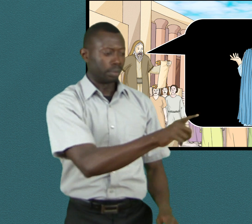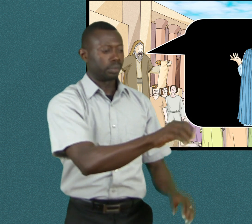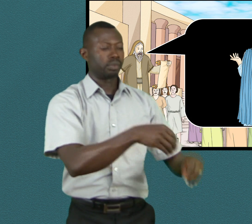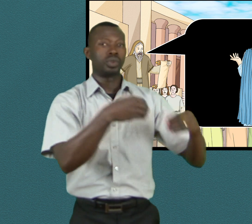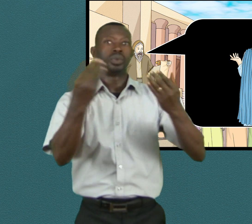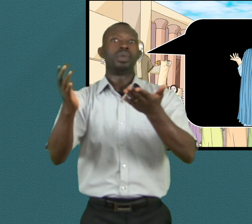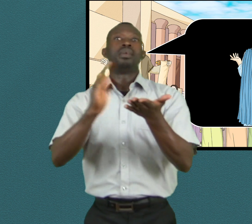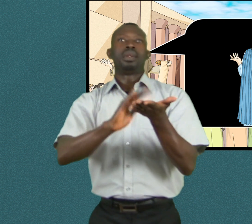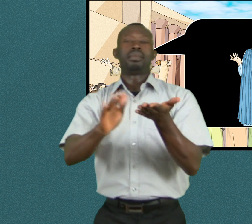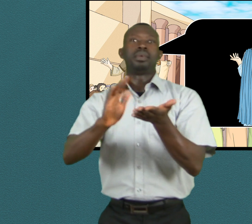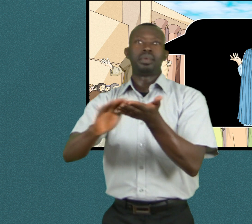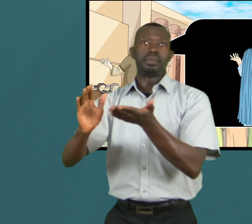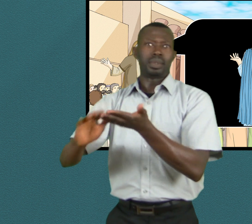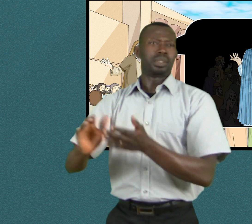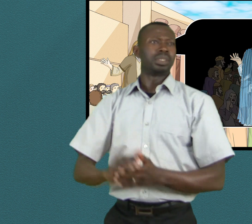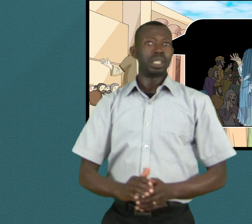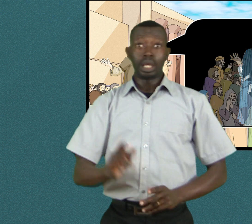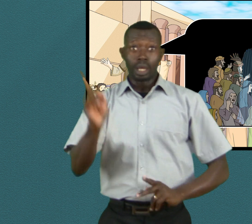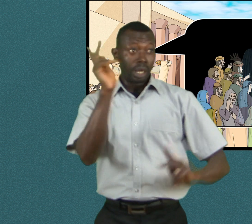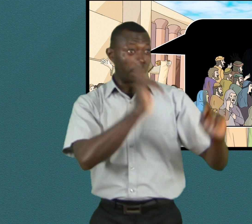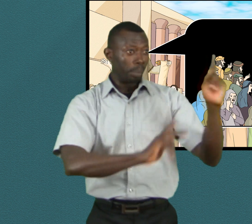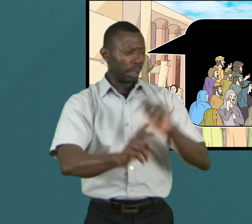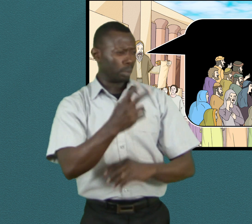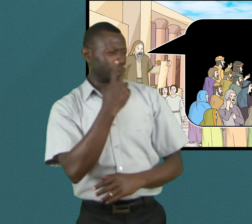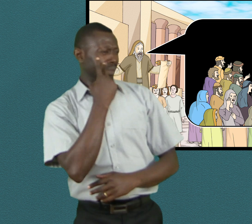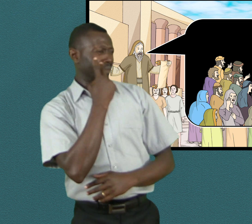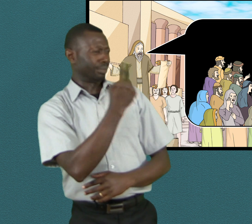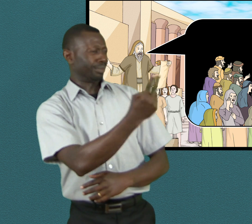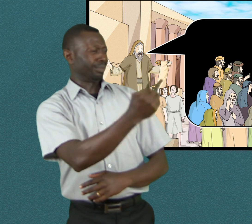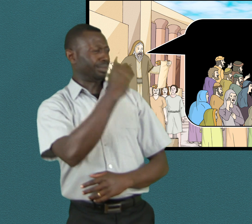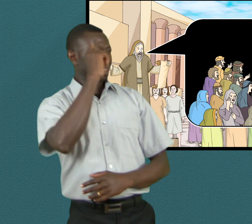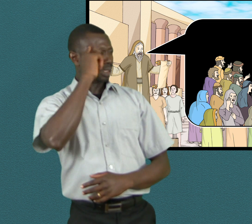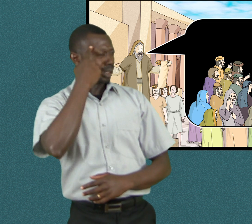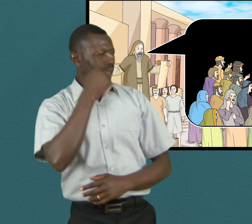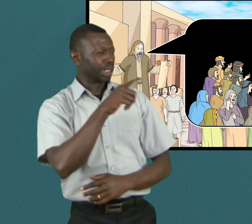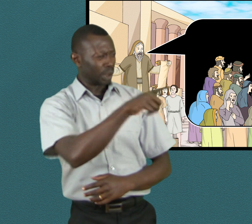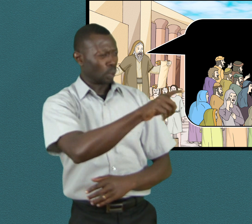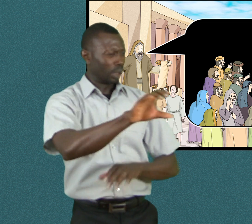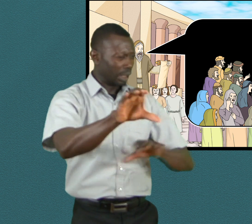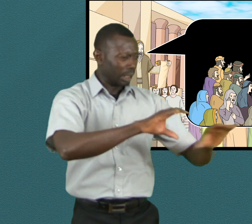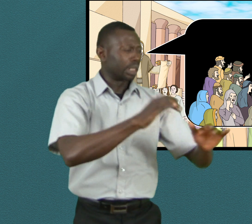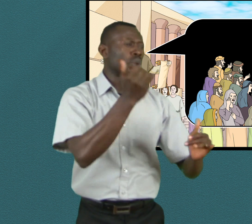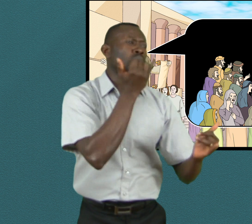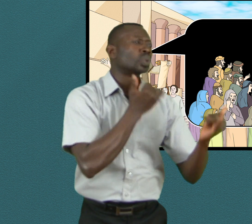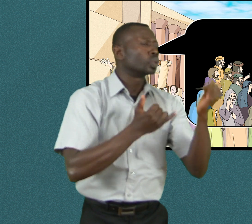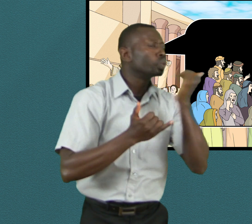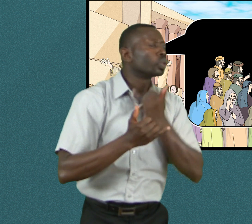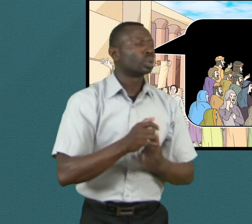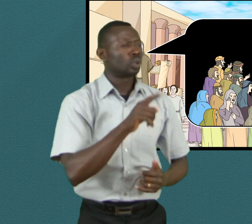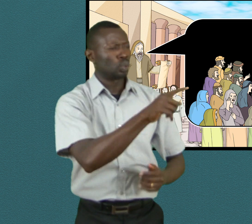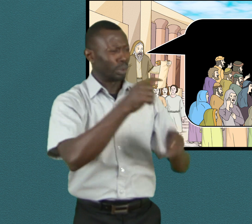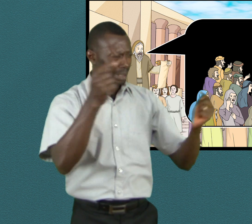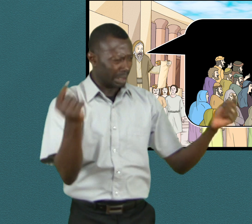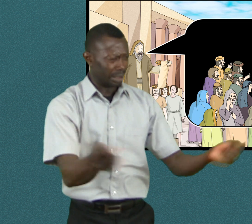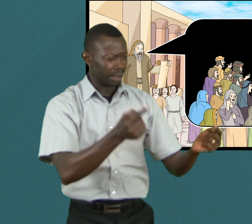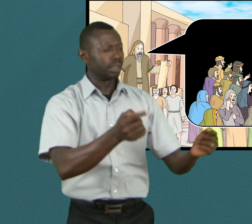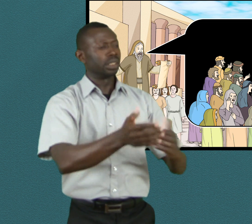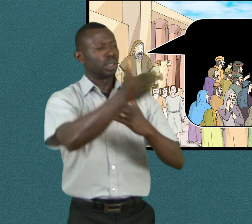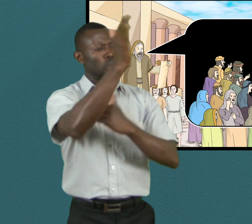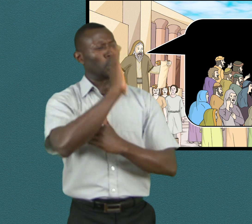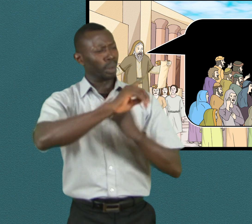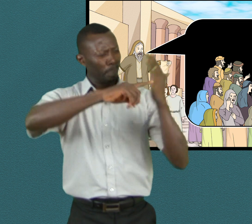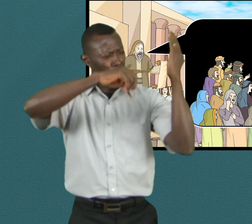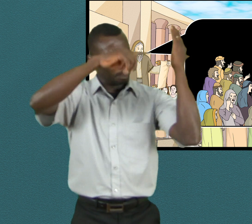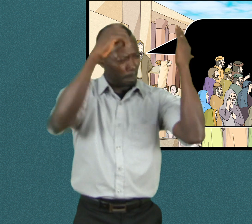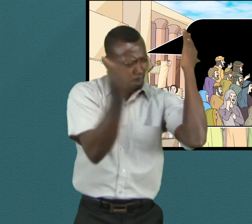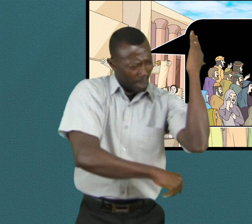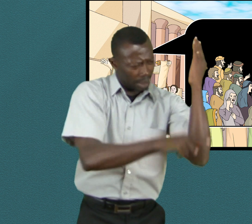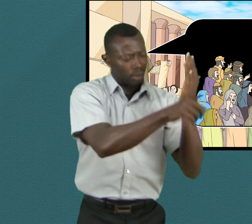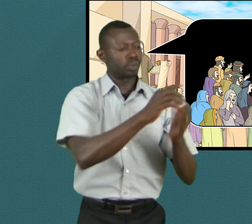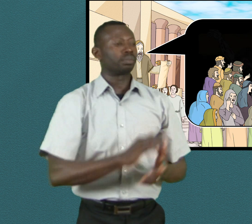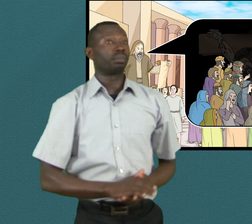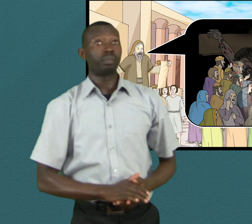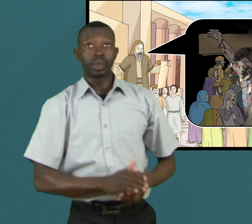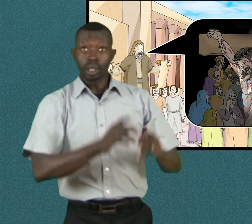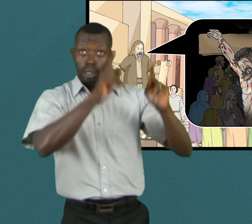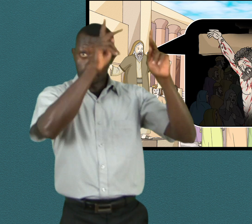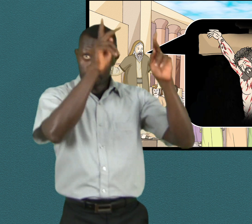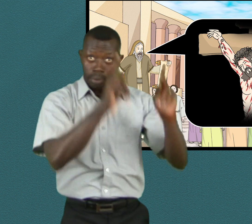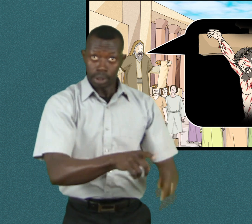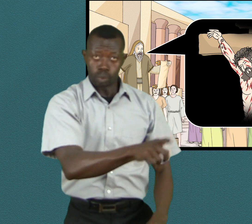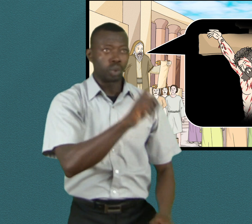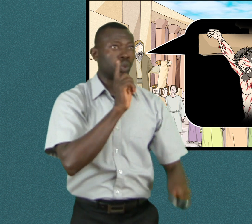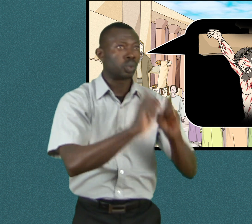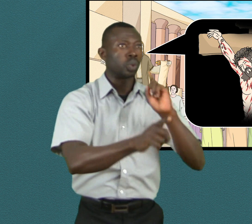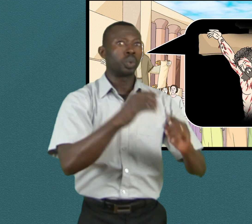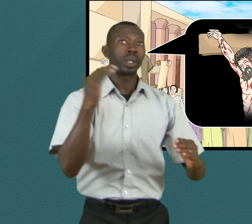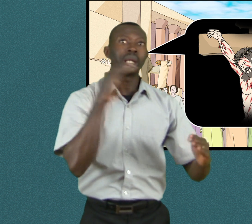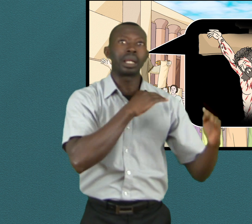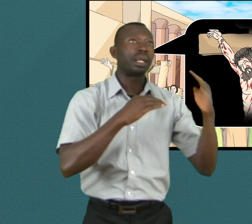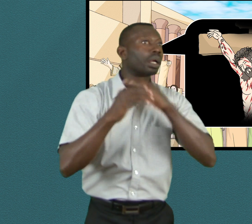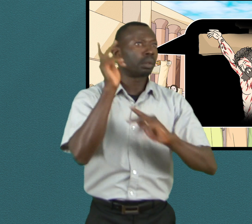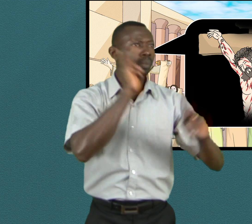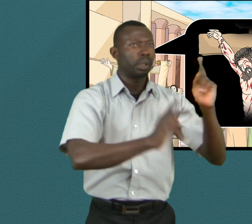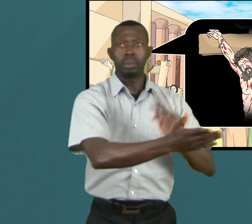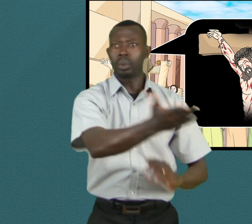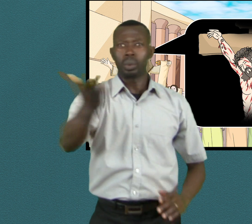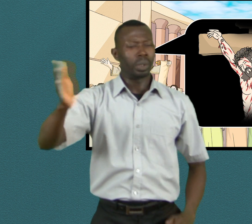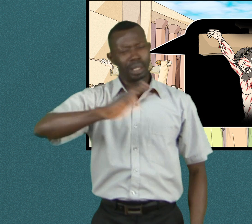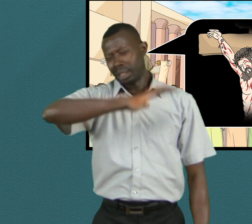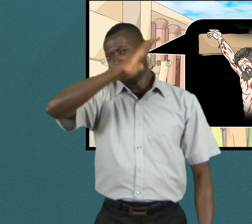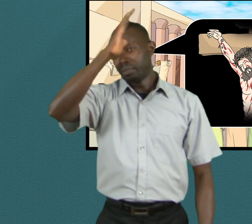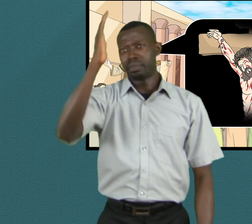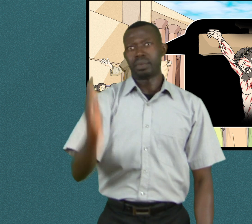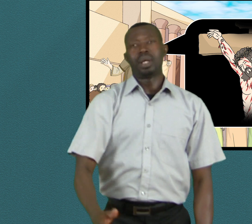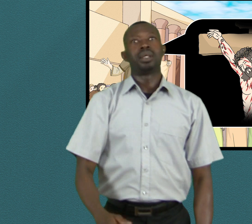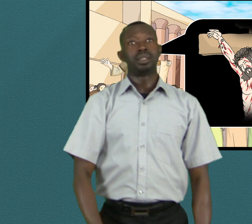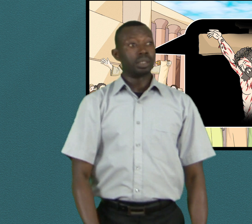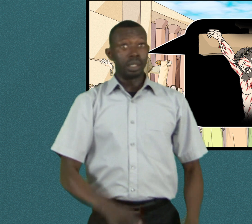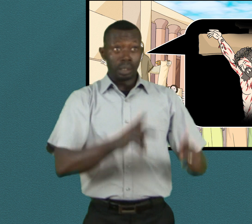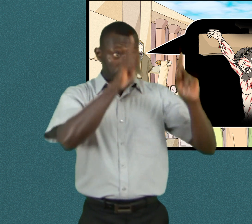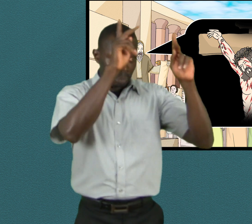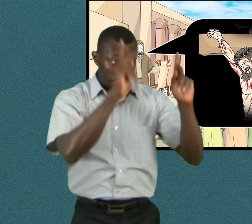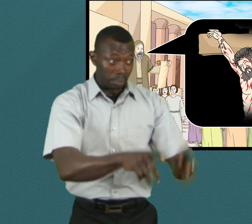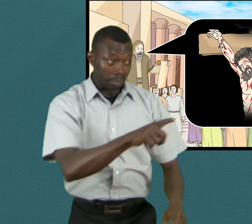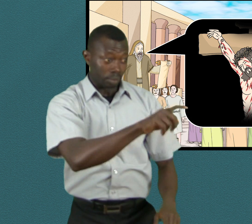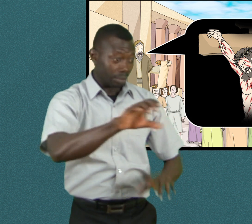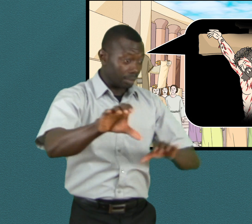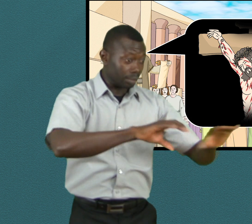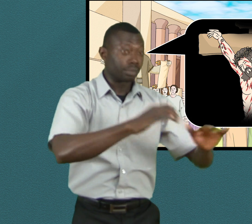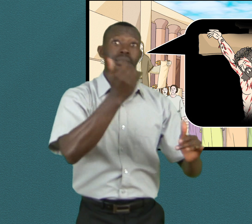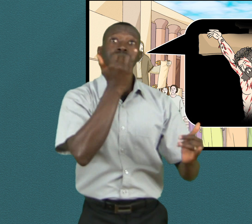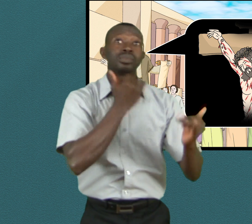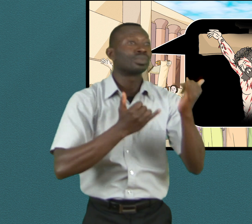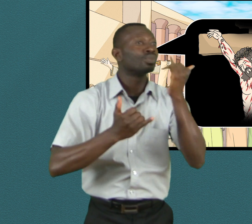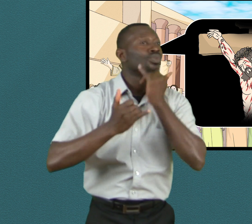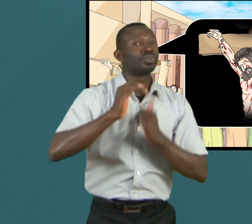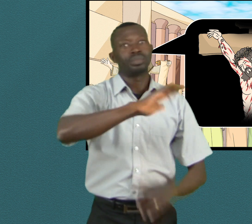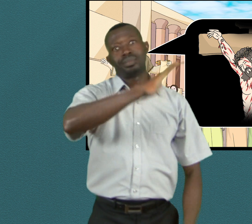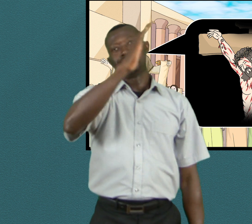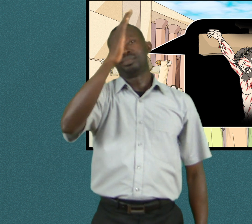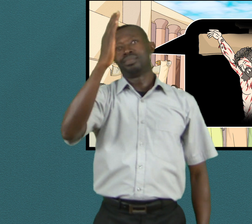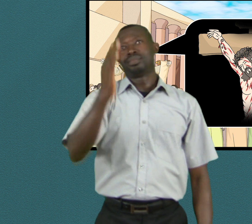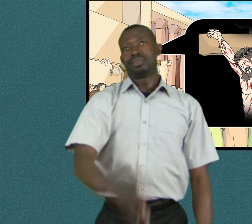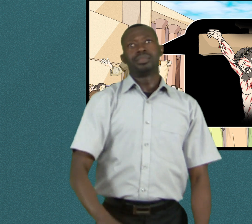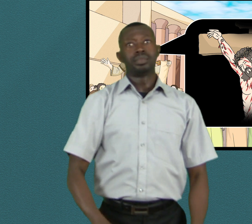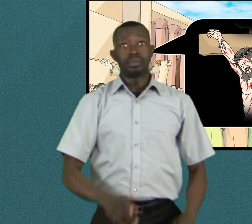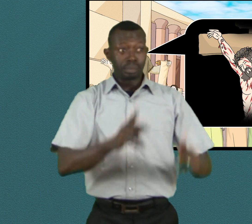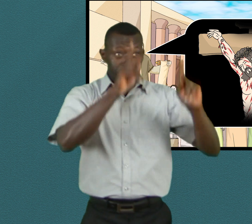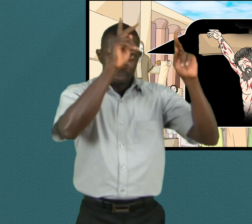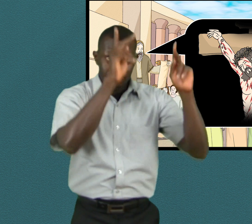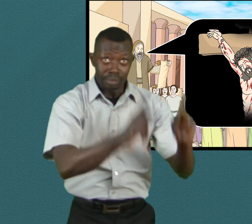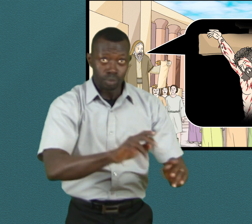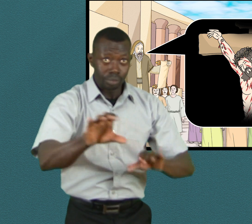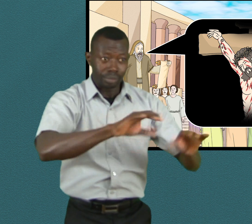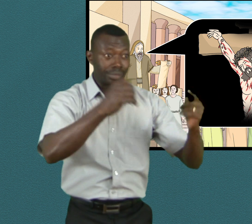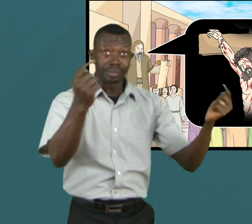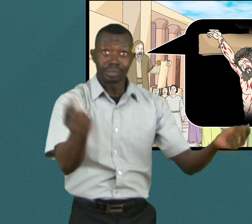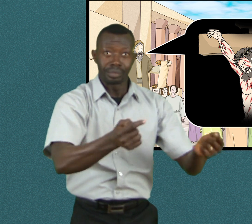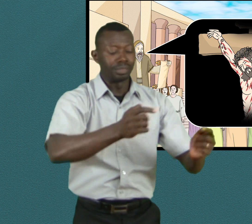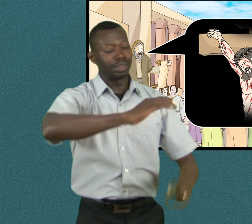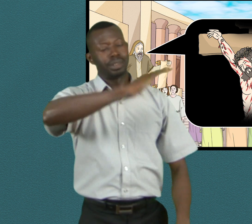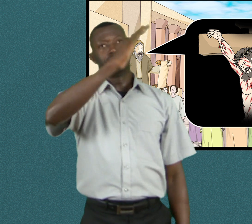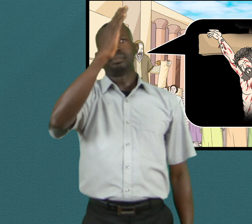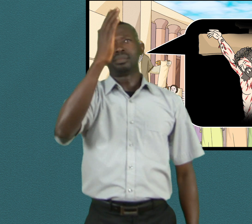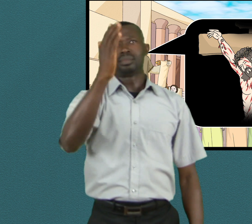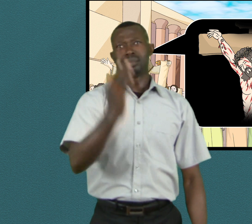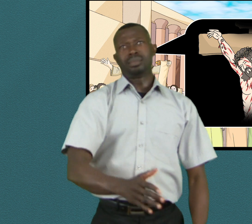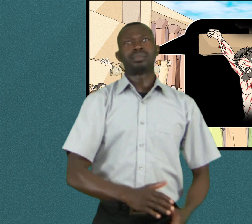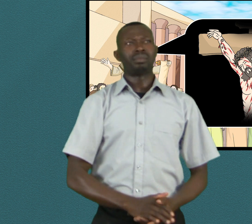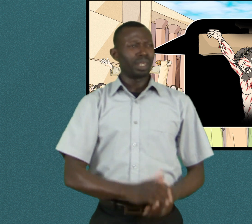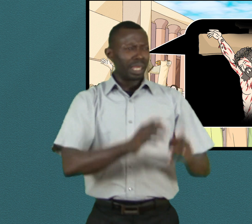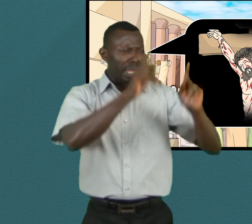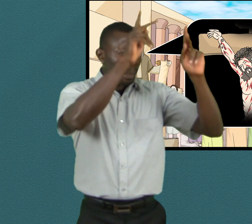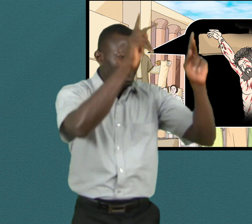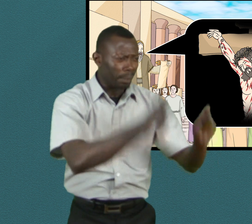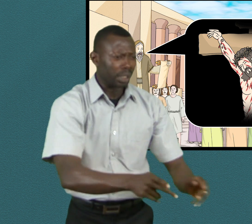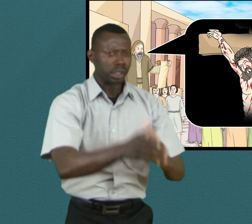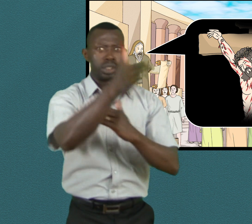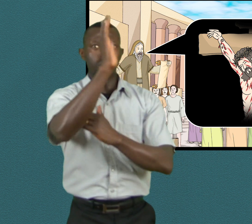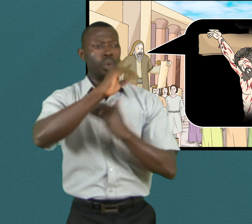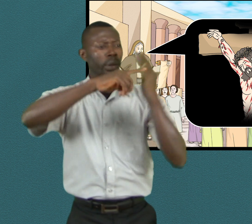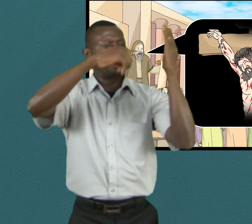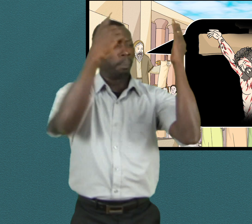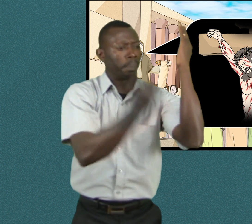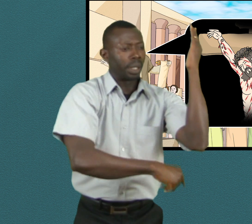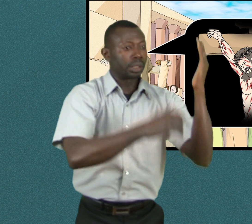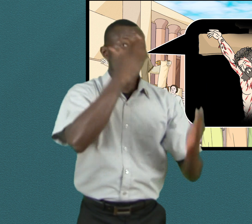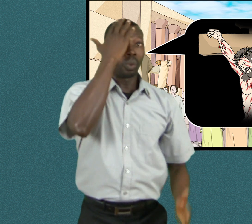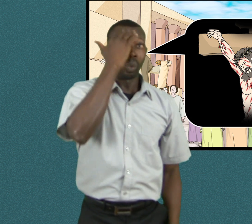For He was cut off from the land of the living;